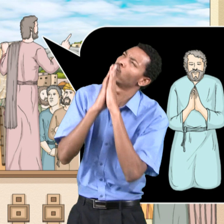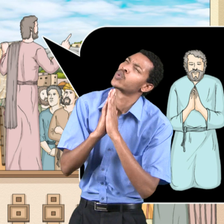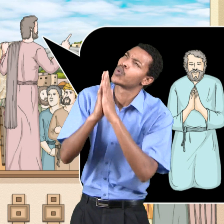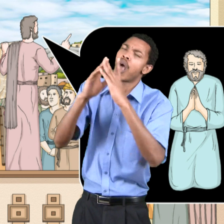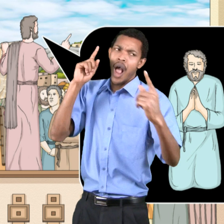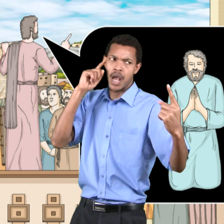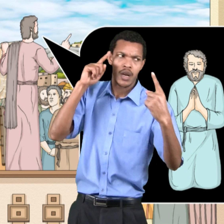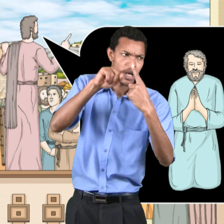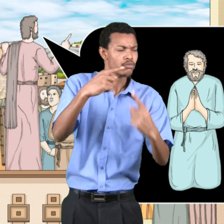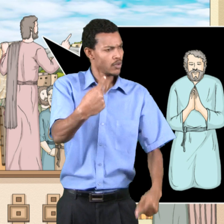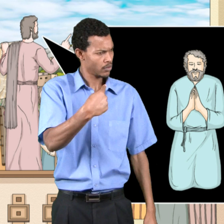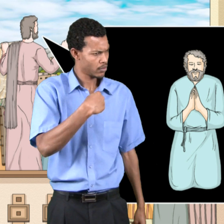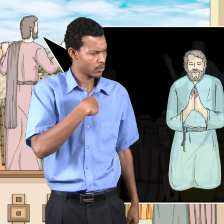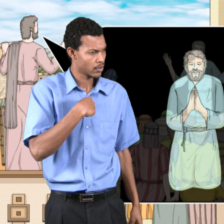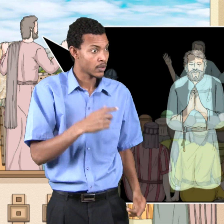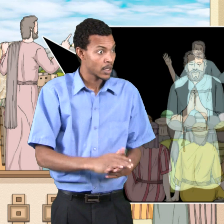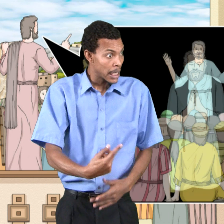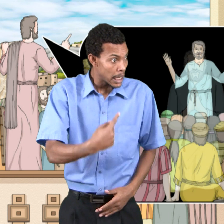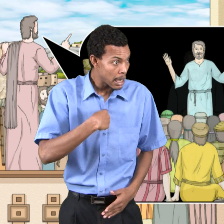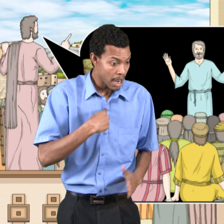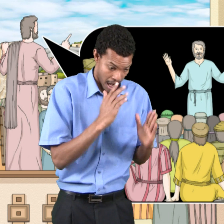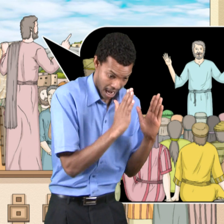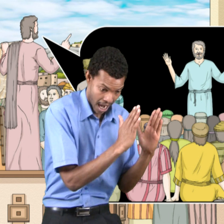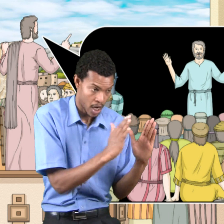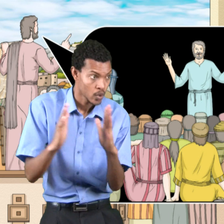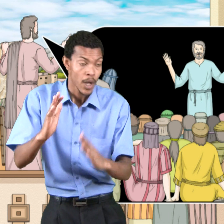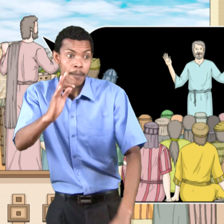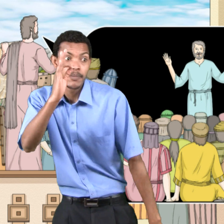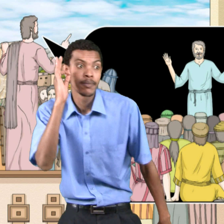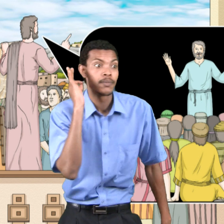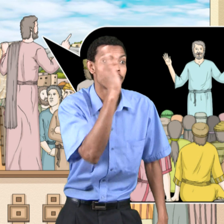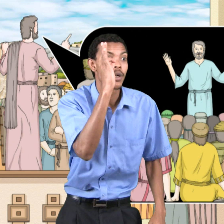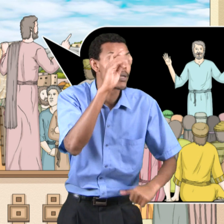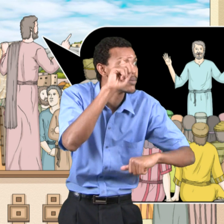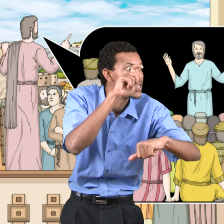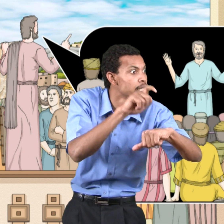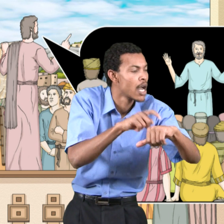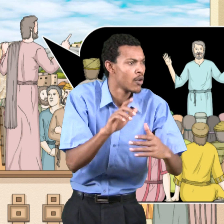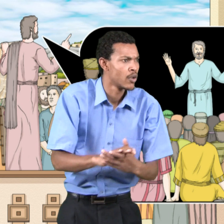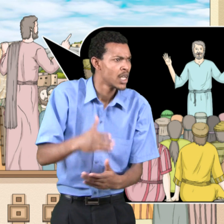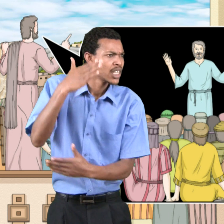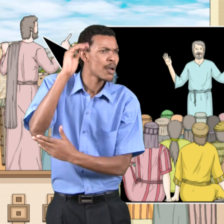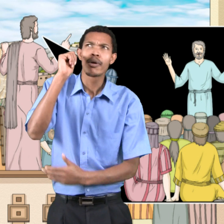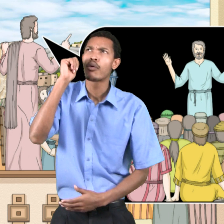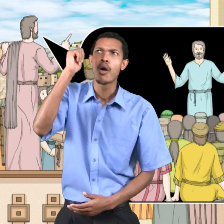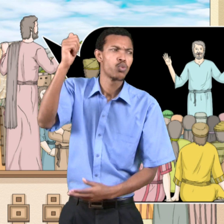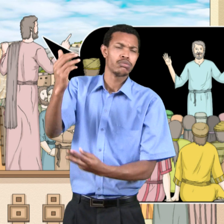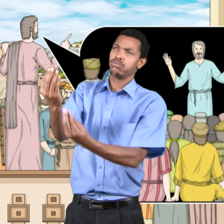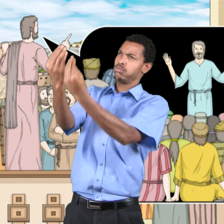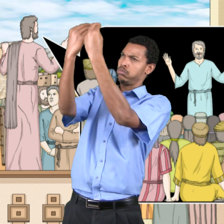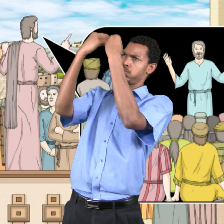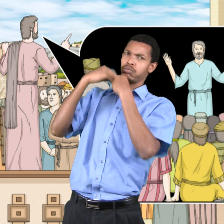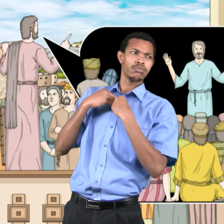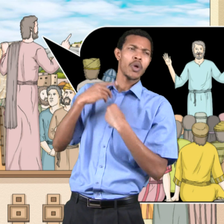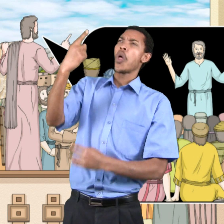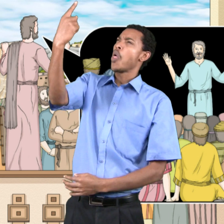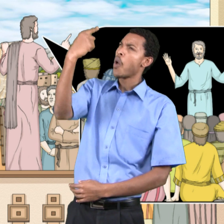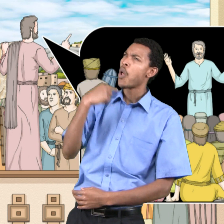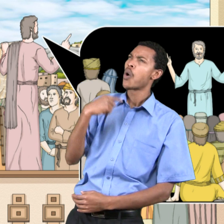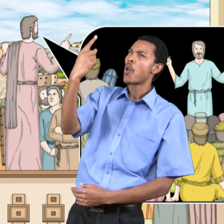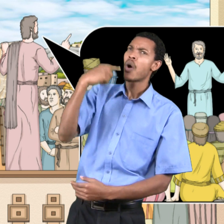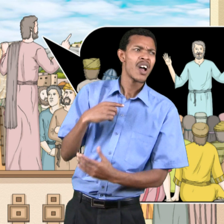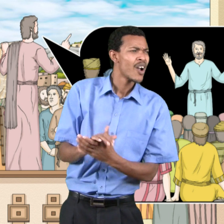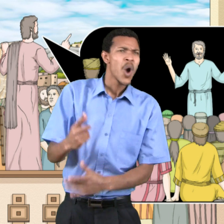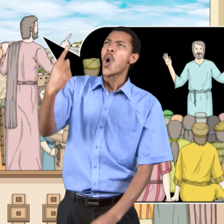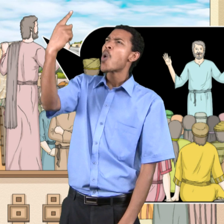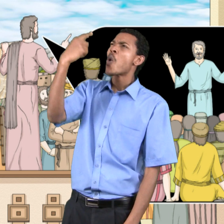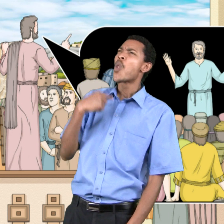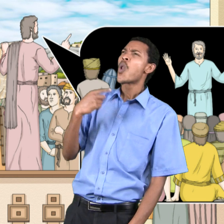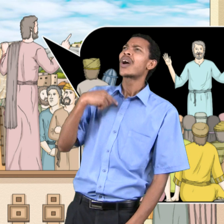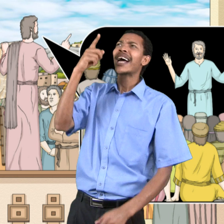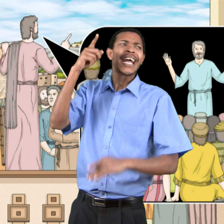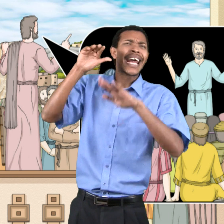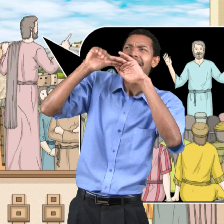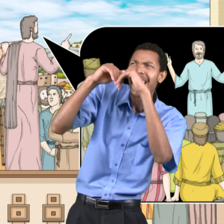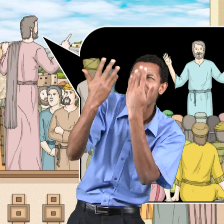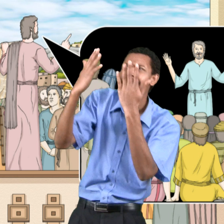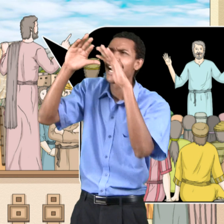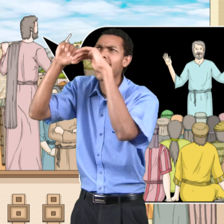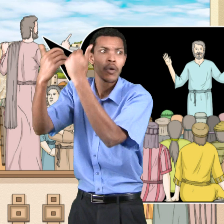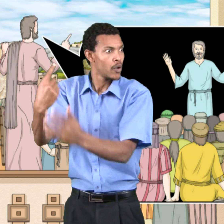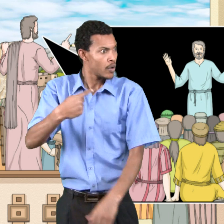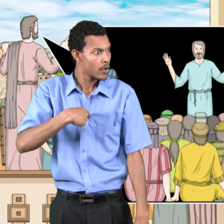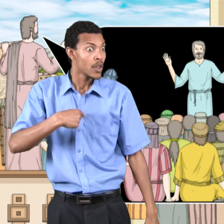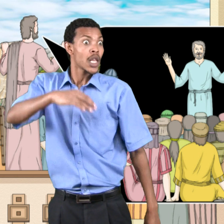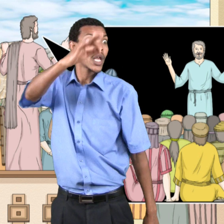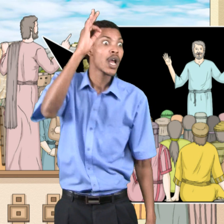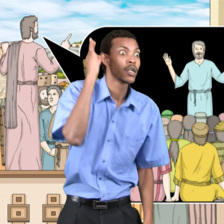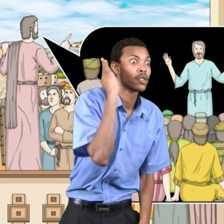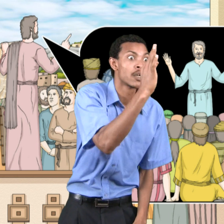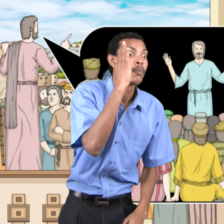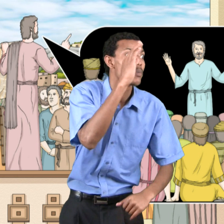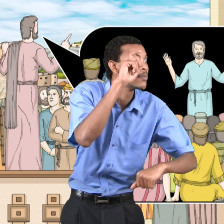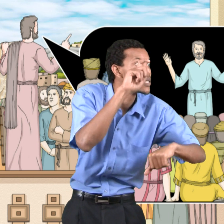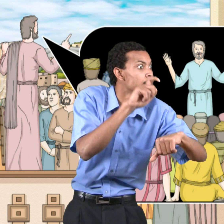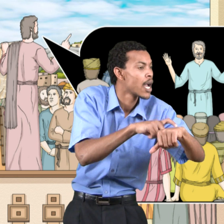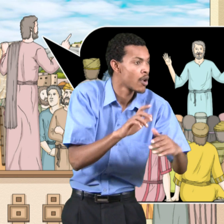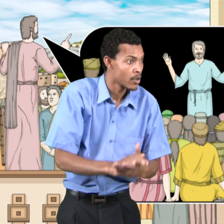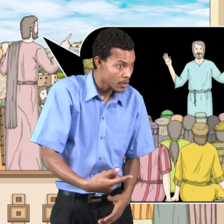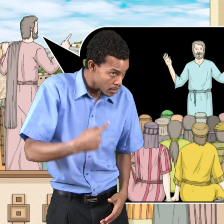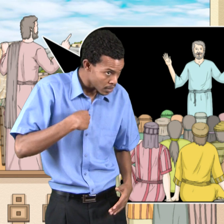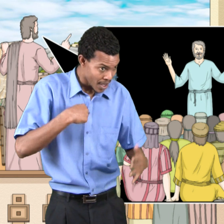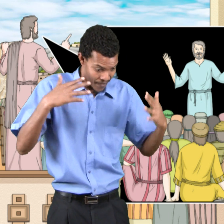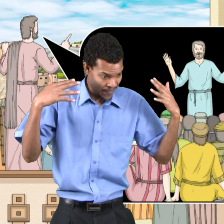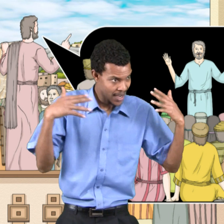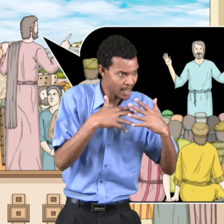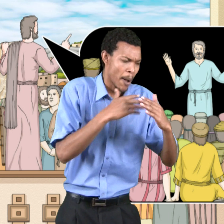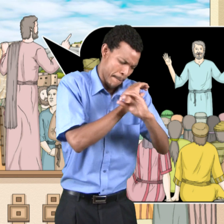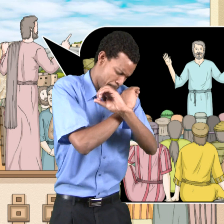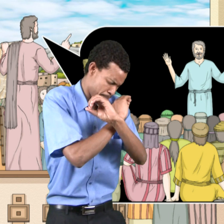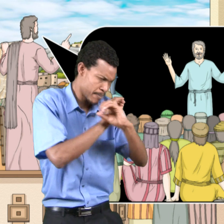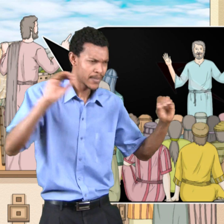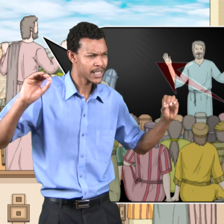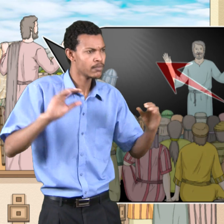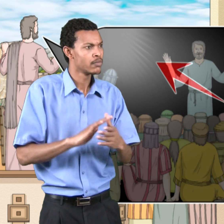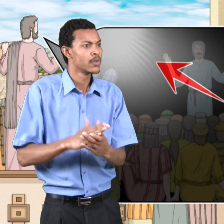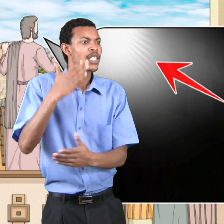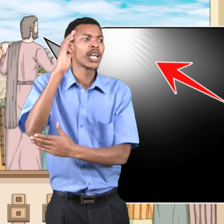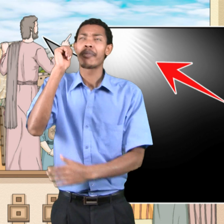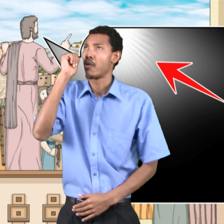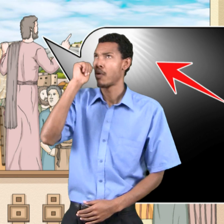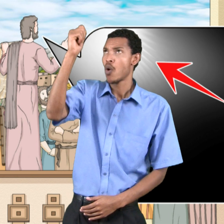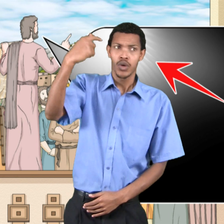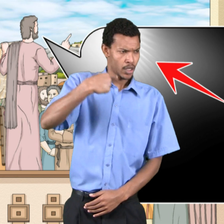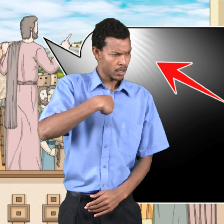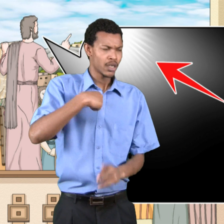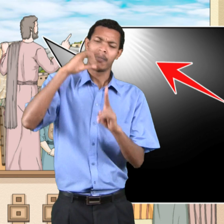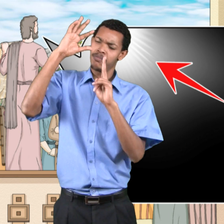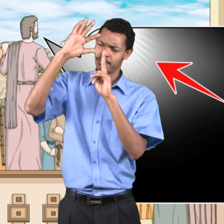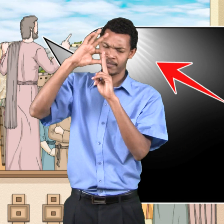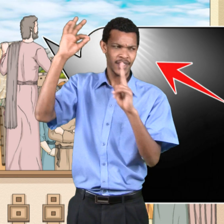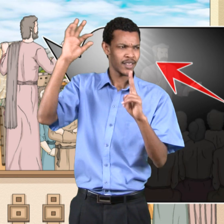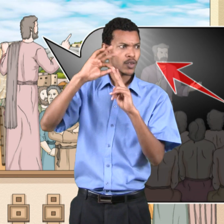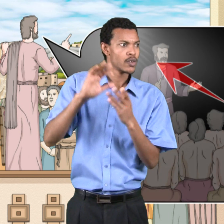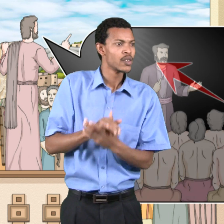To this end, stay alert with all perseverance in your prayers for all the saints.